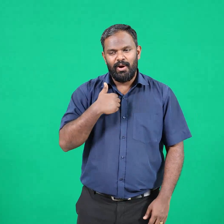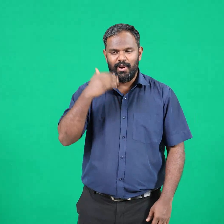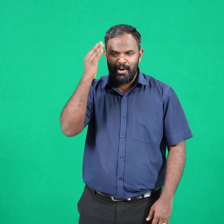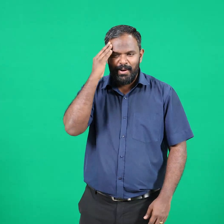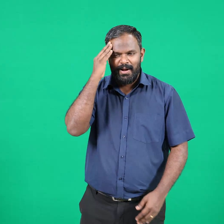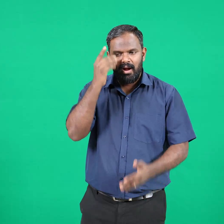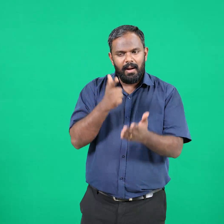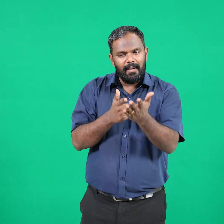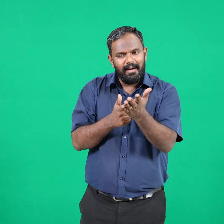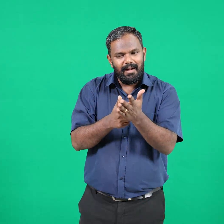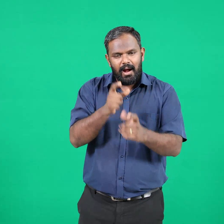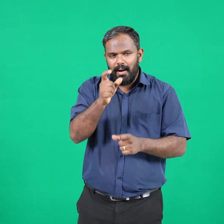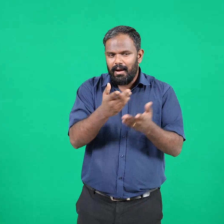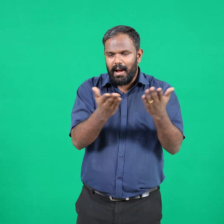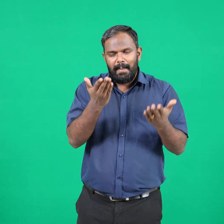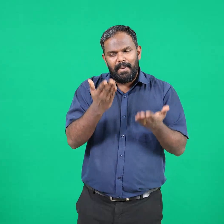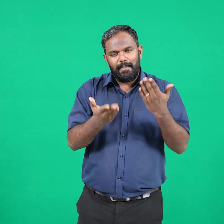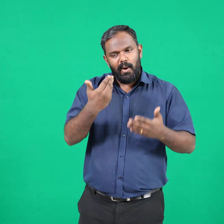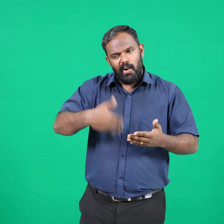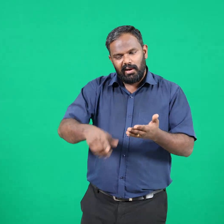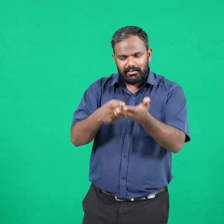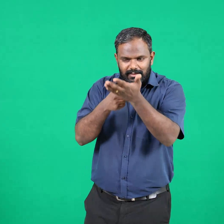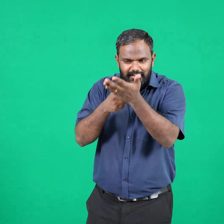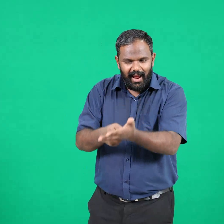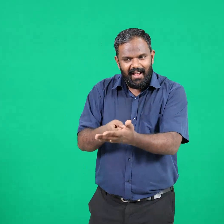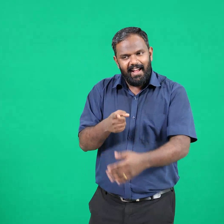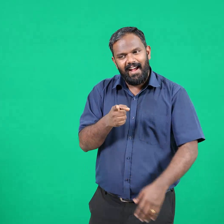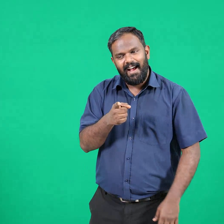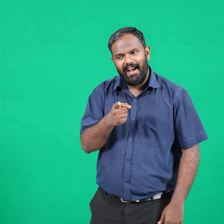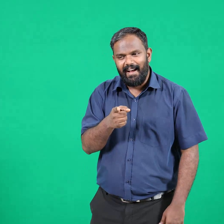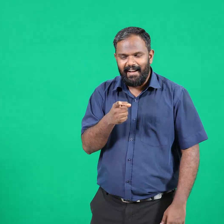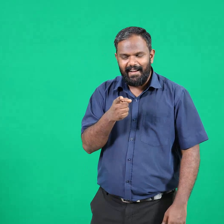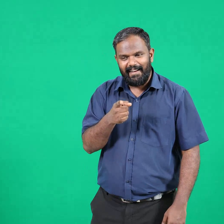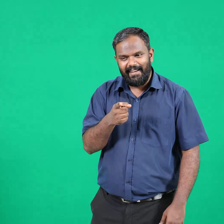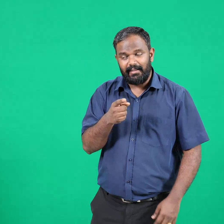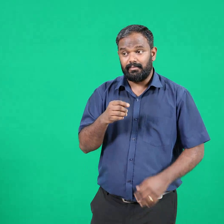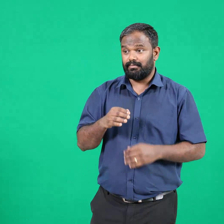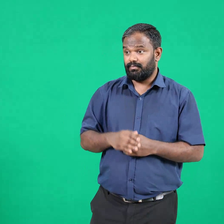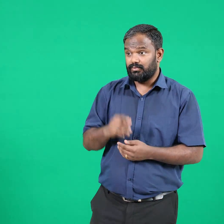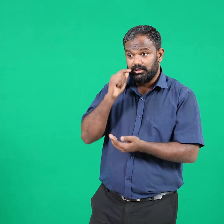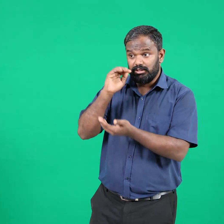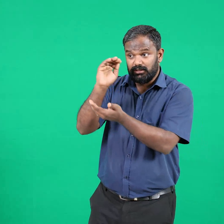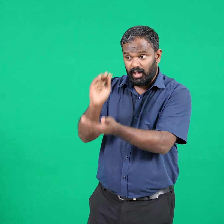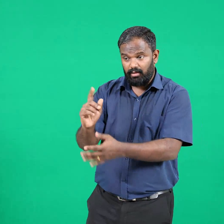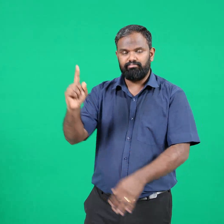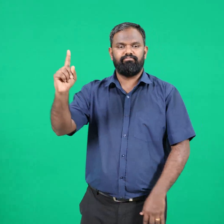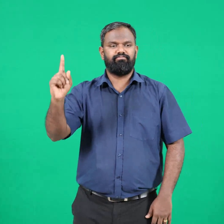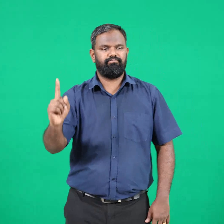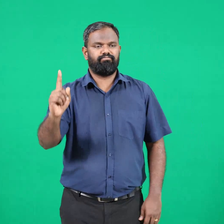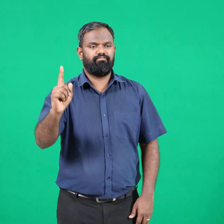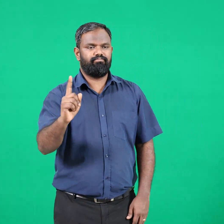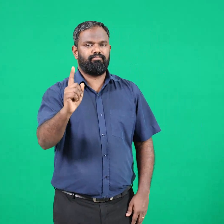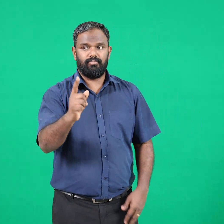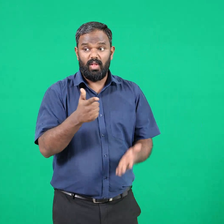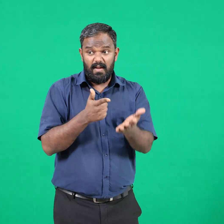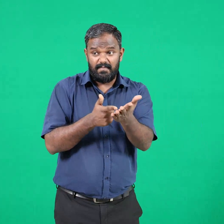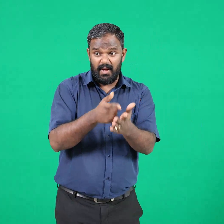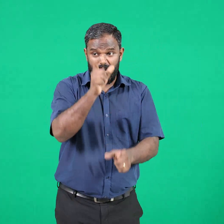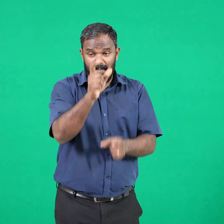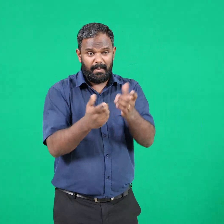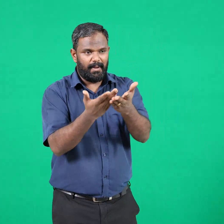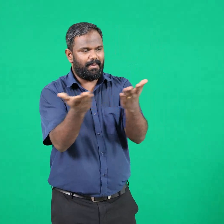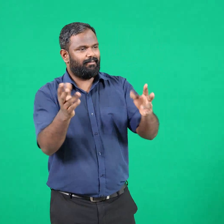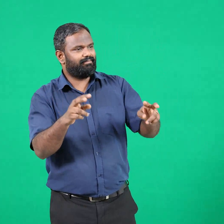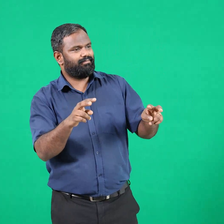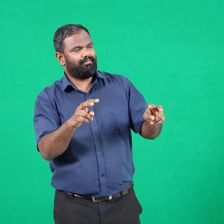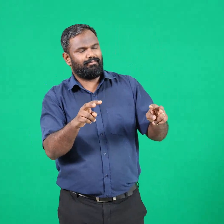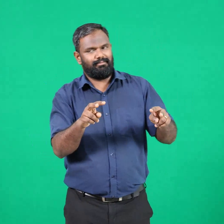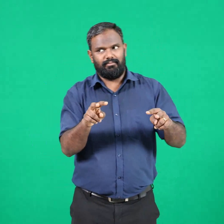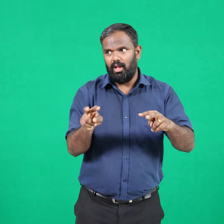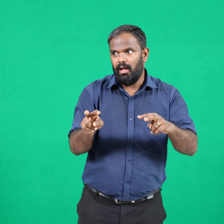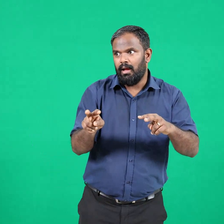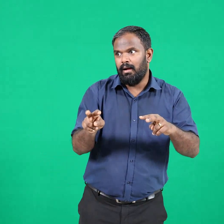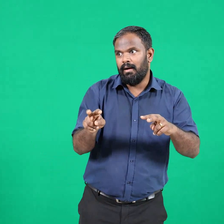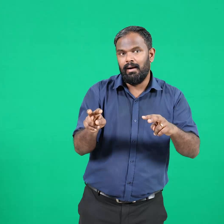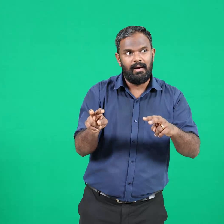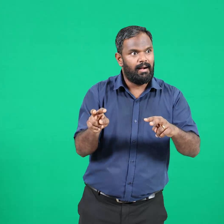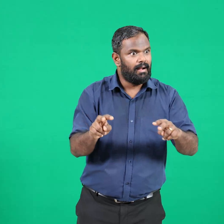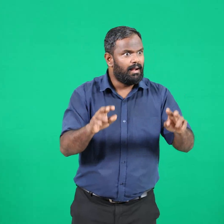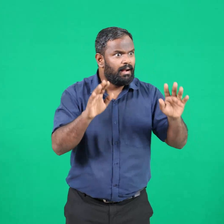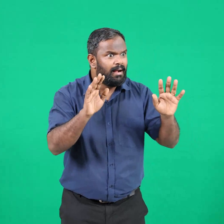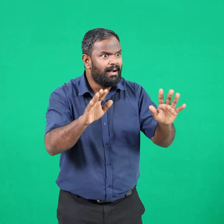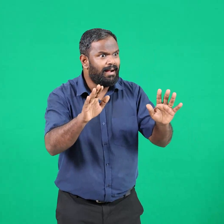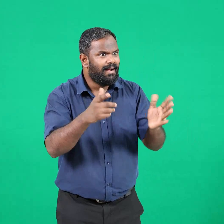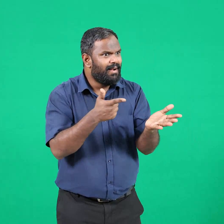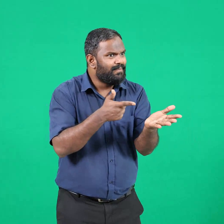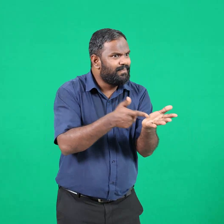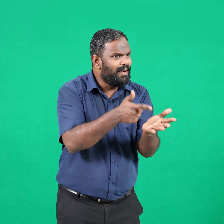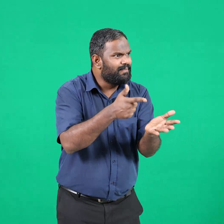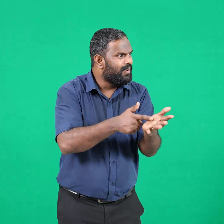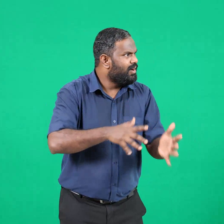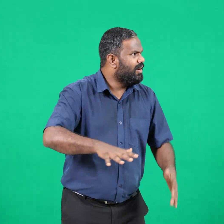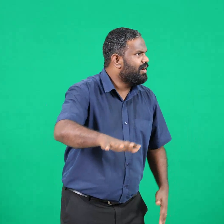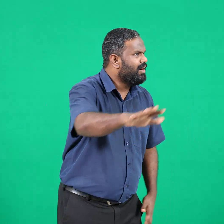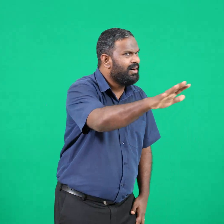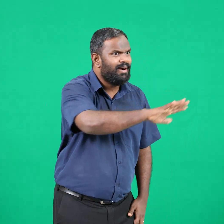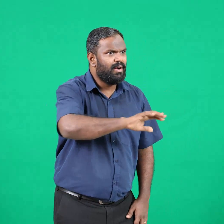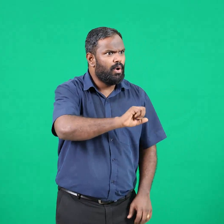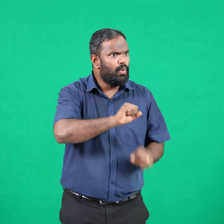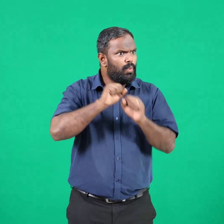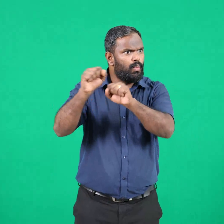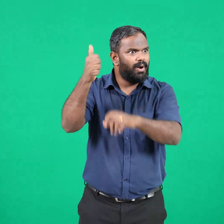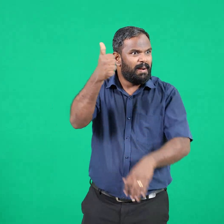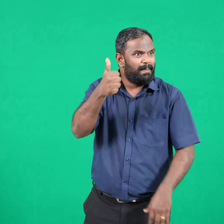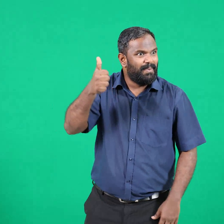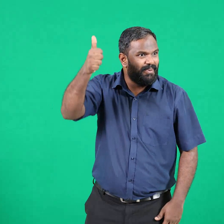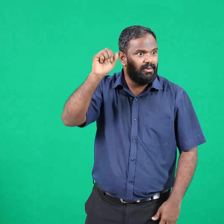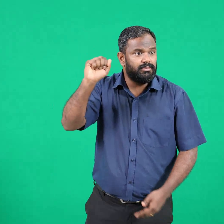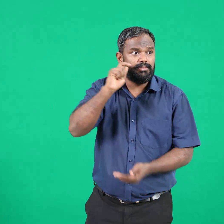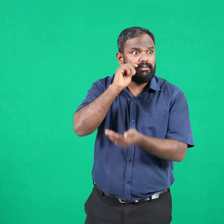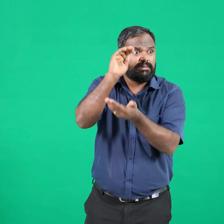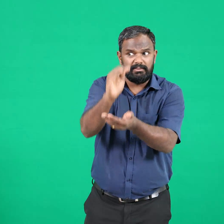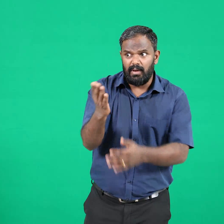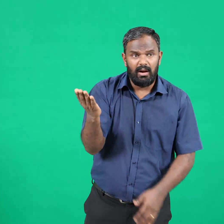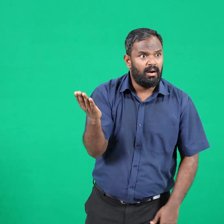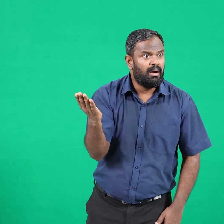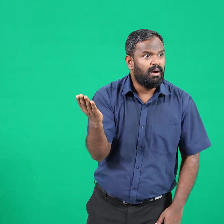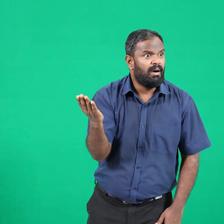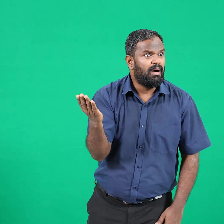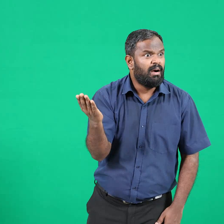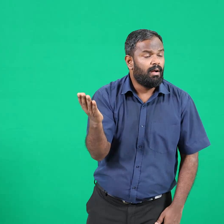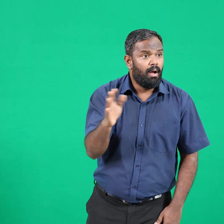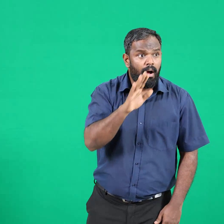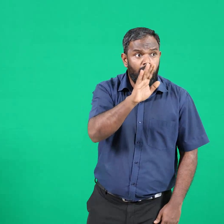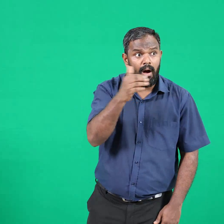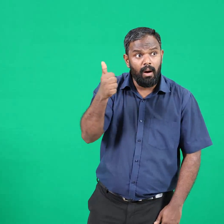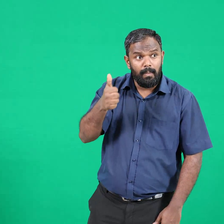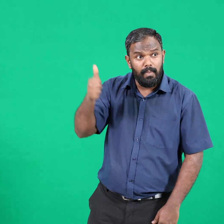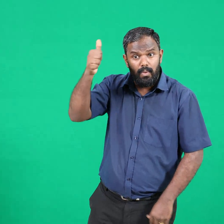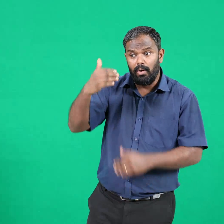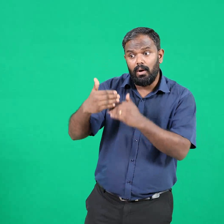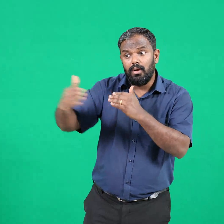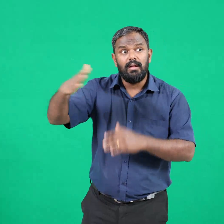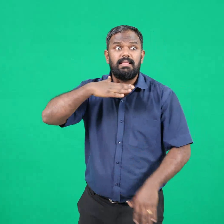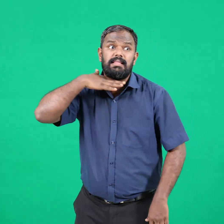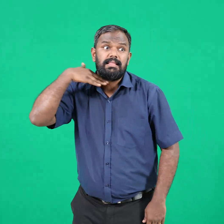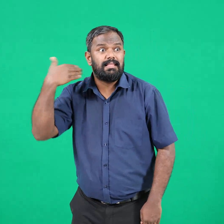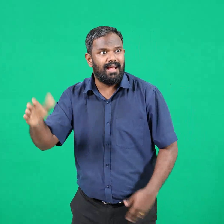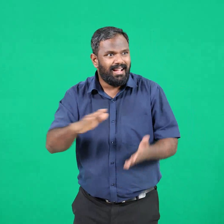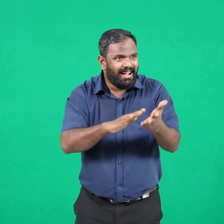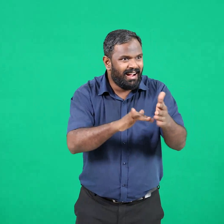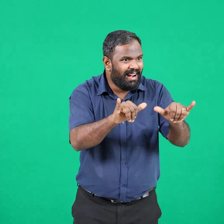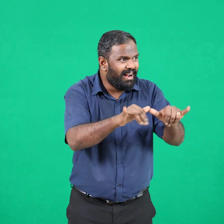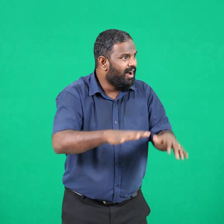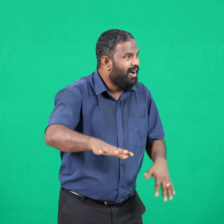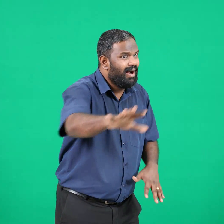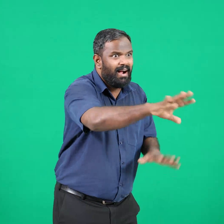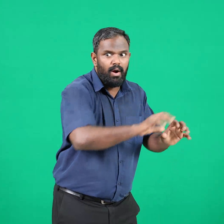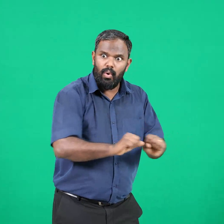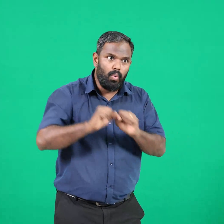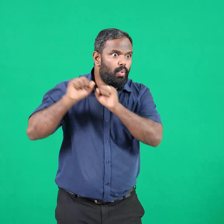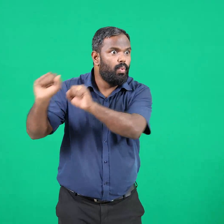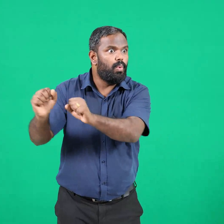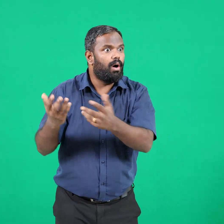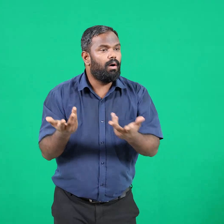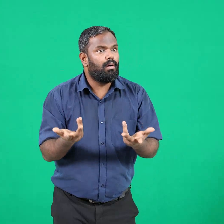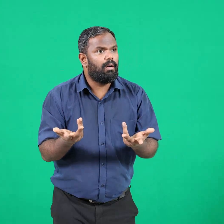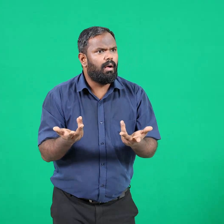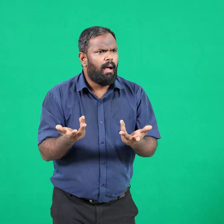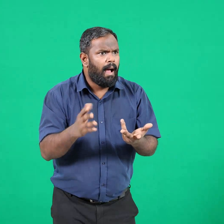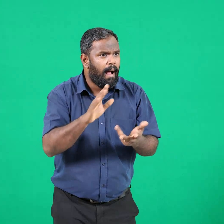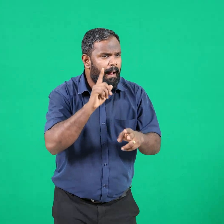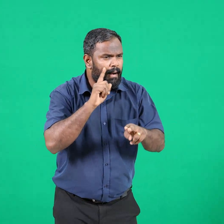But when the tenants saw the son, they discussed it among themselves and said, ' This is the heir.